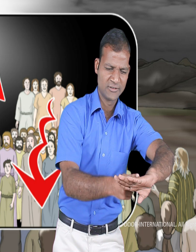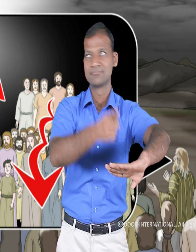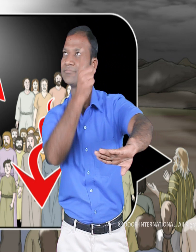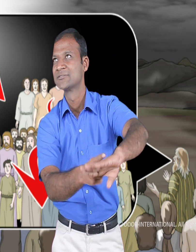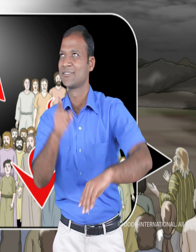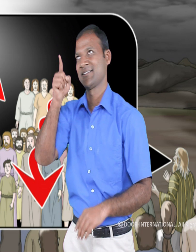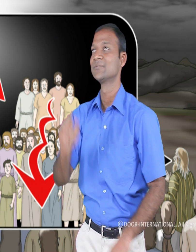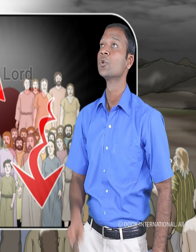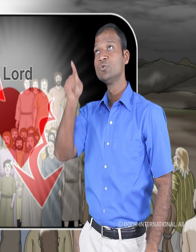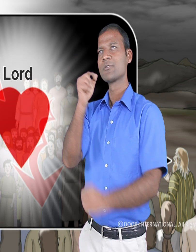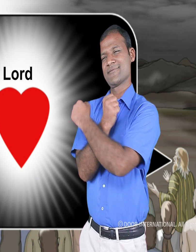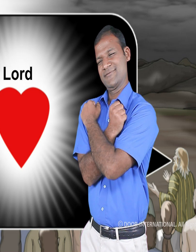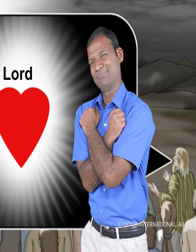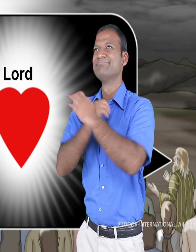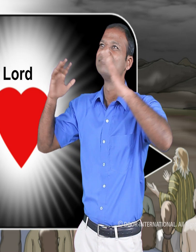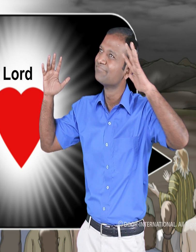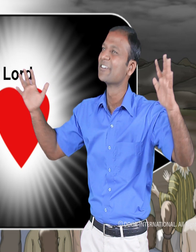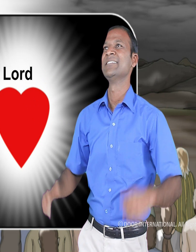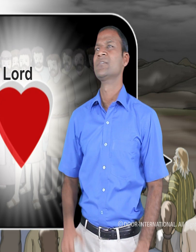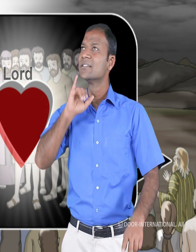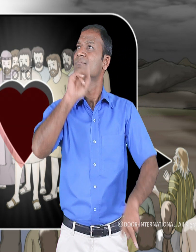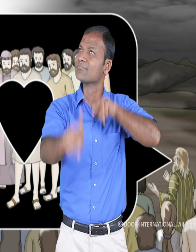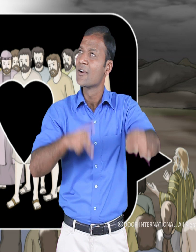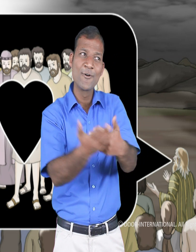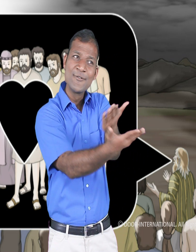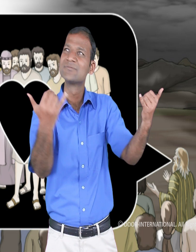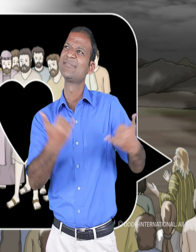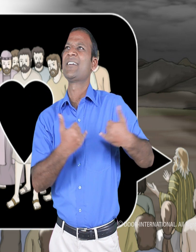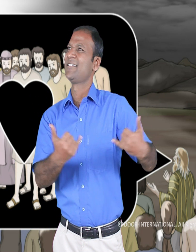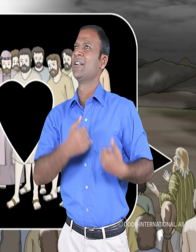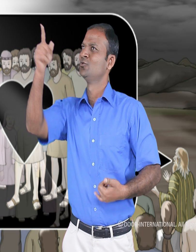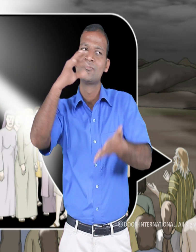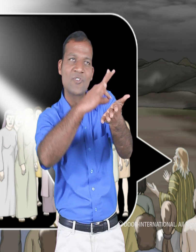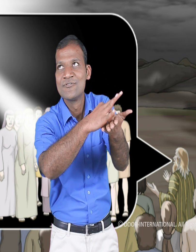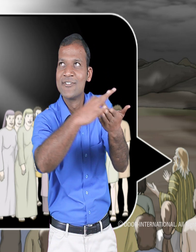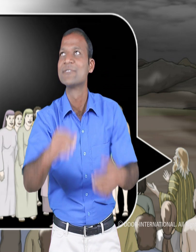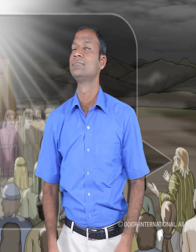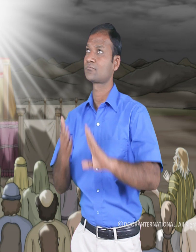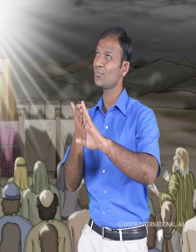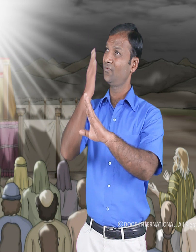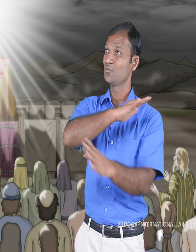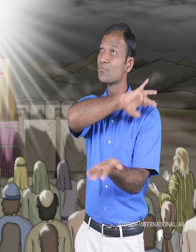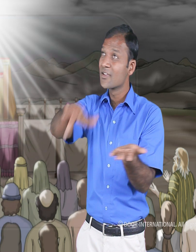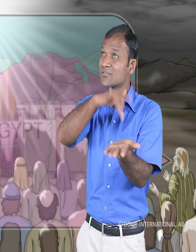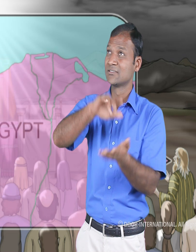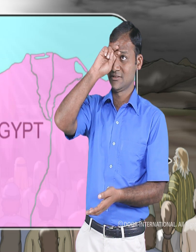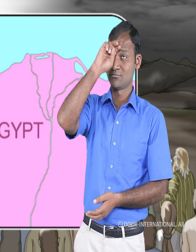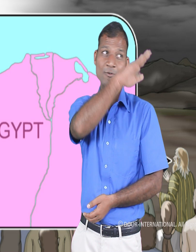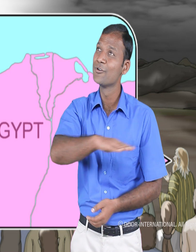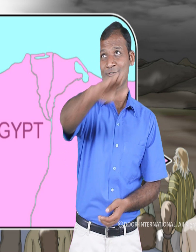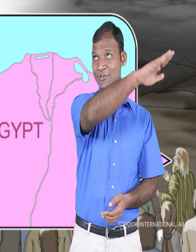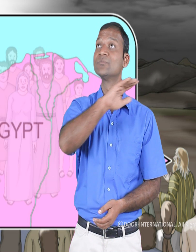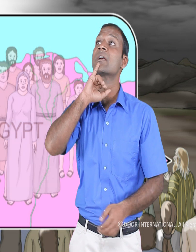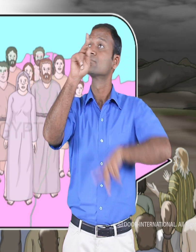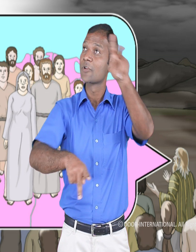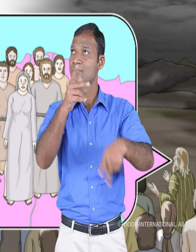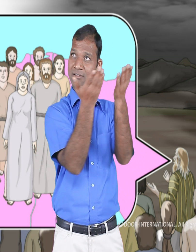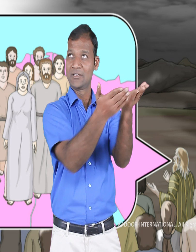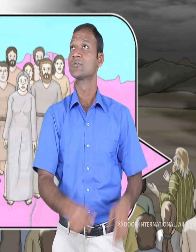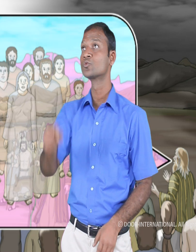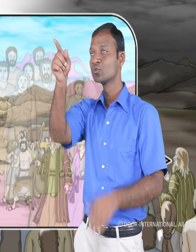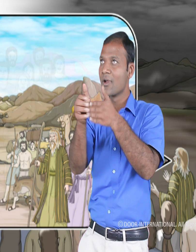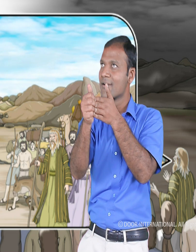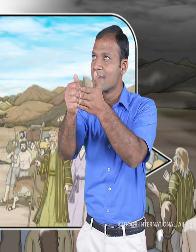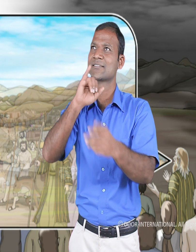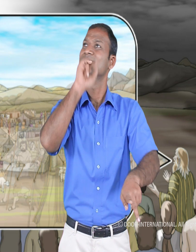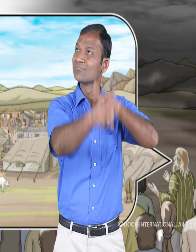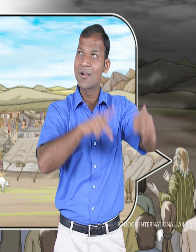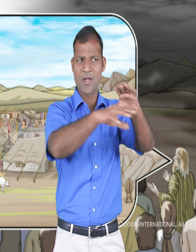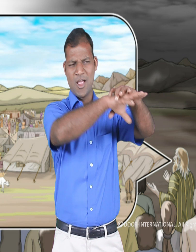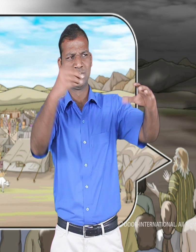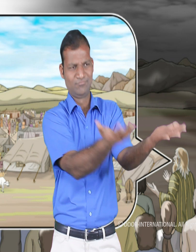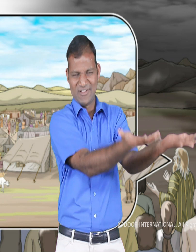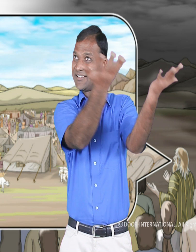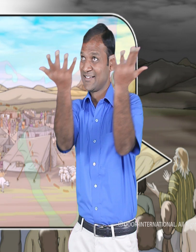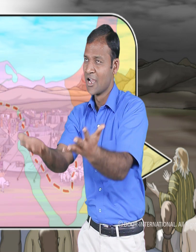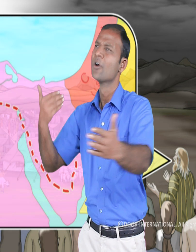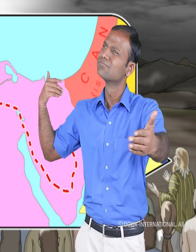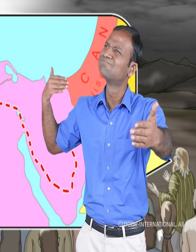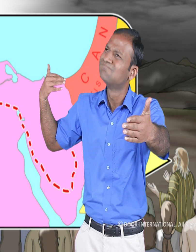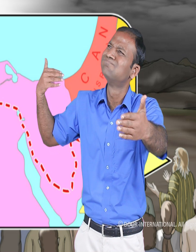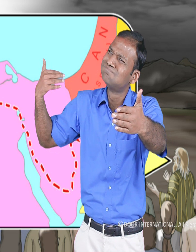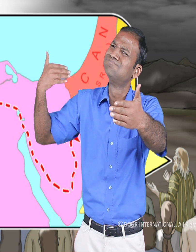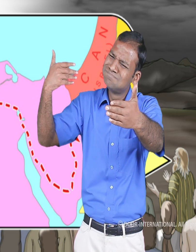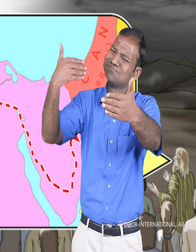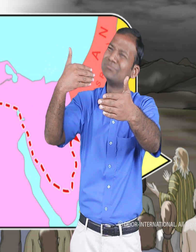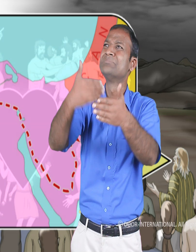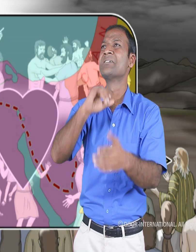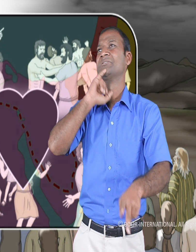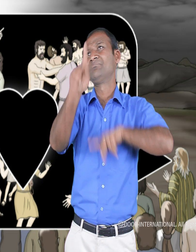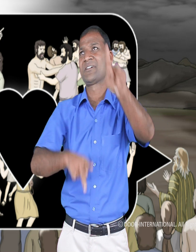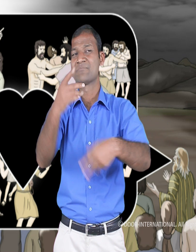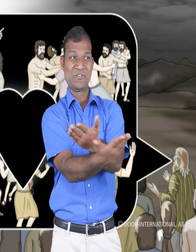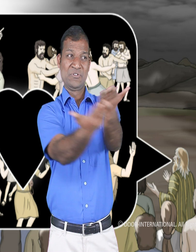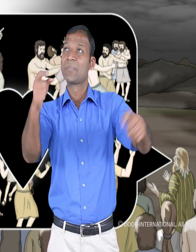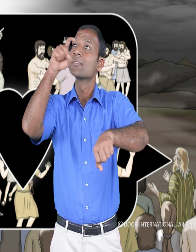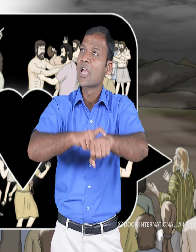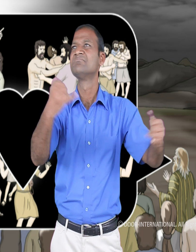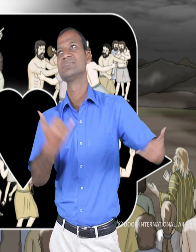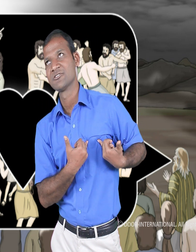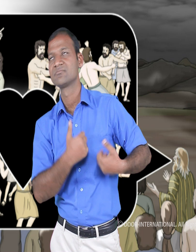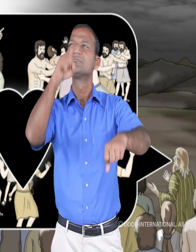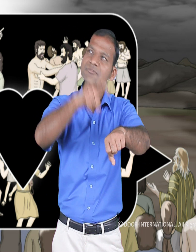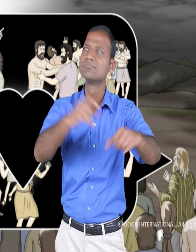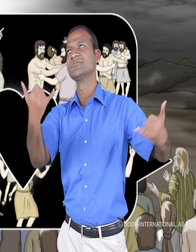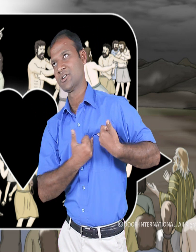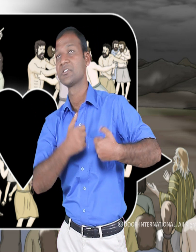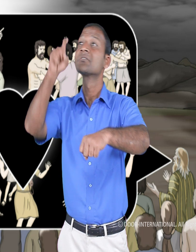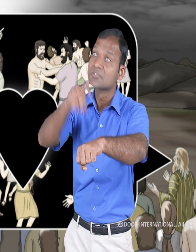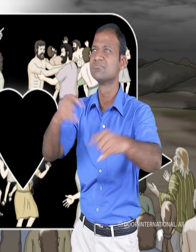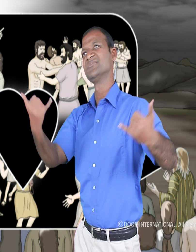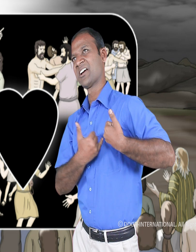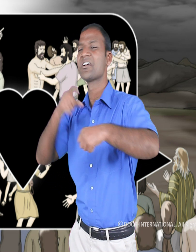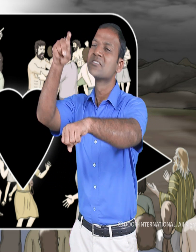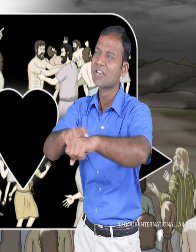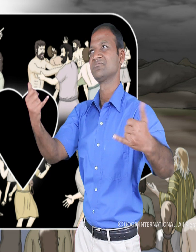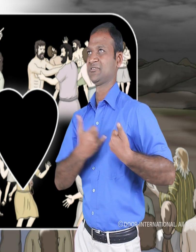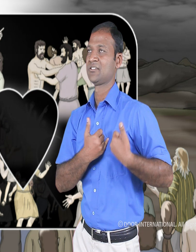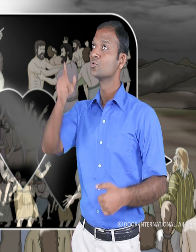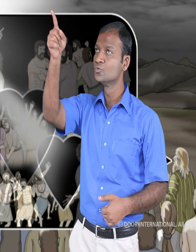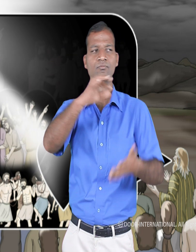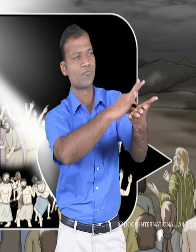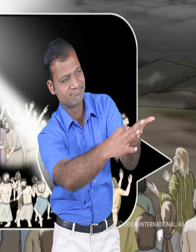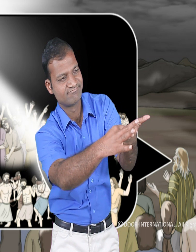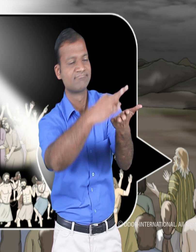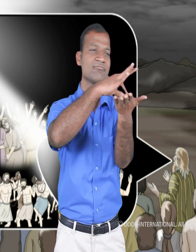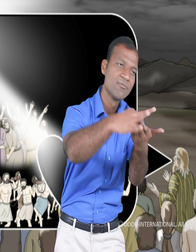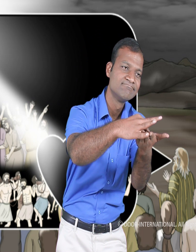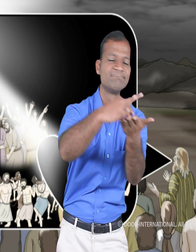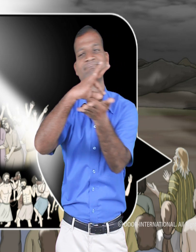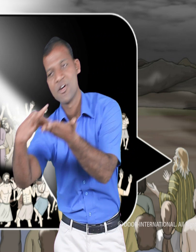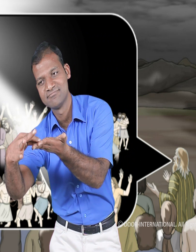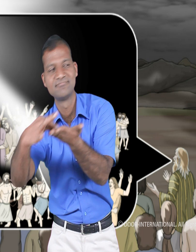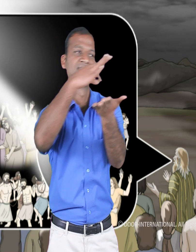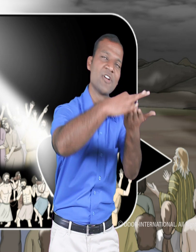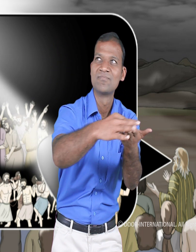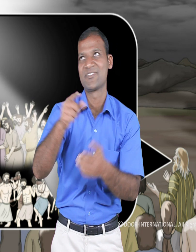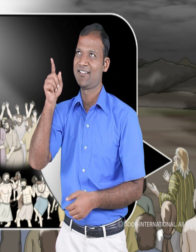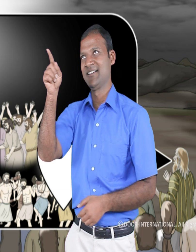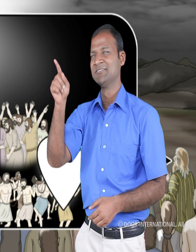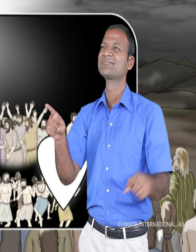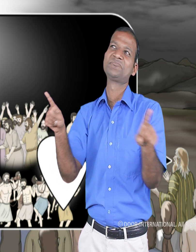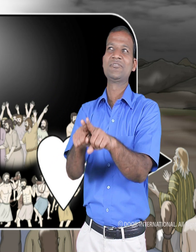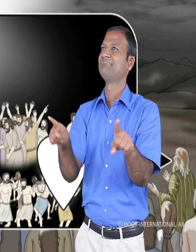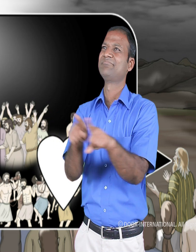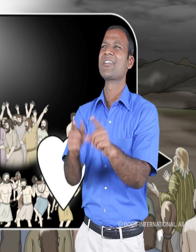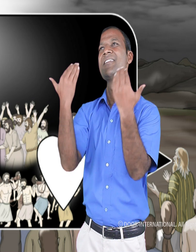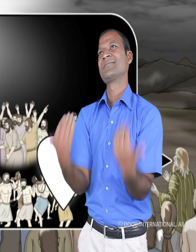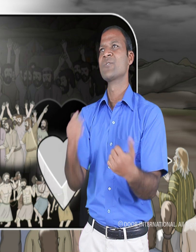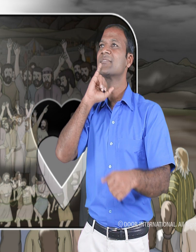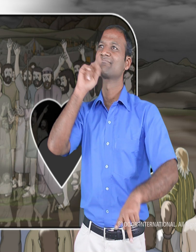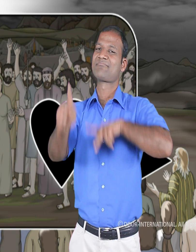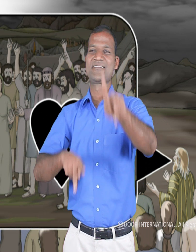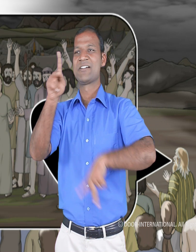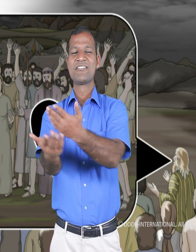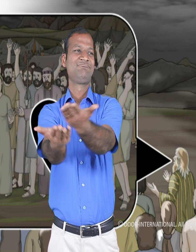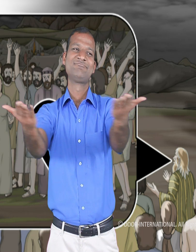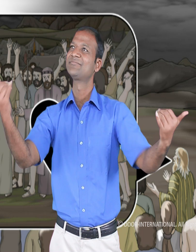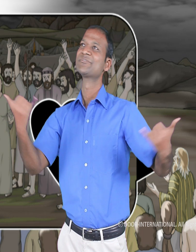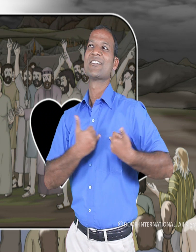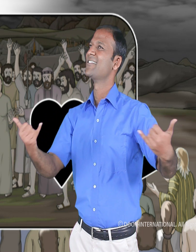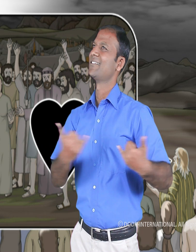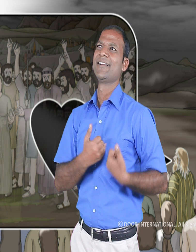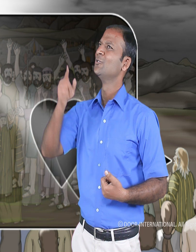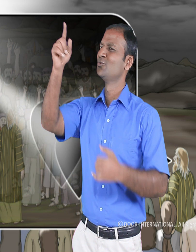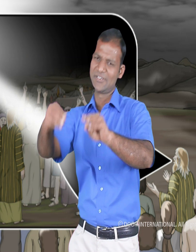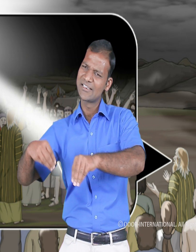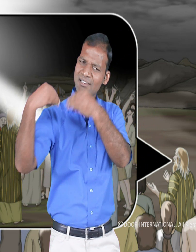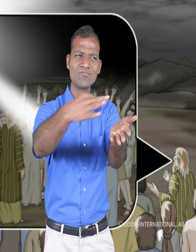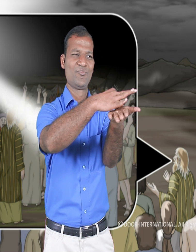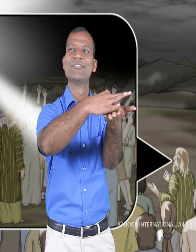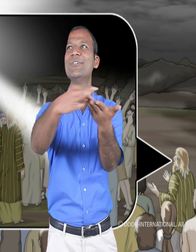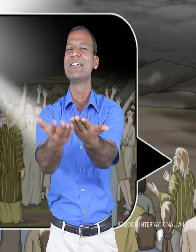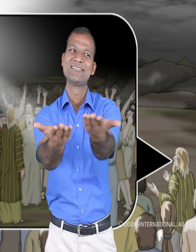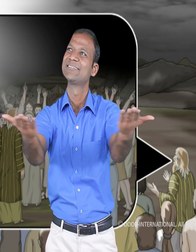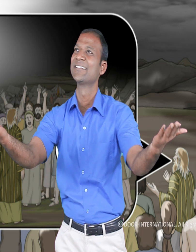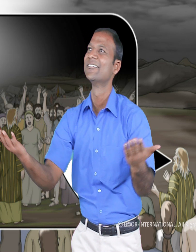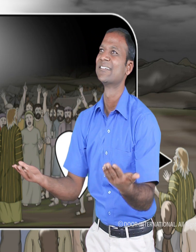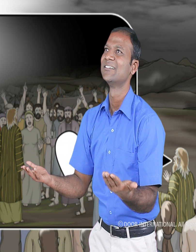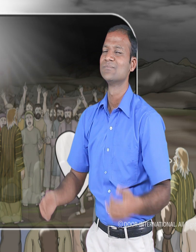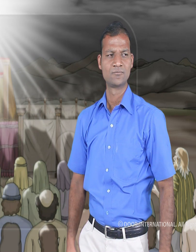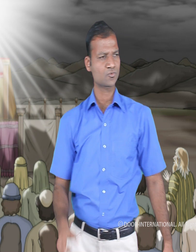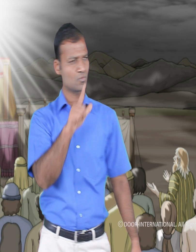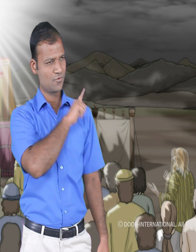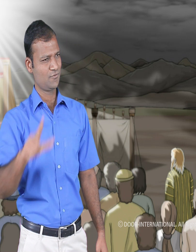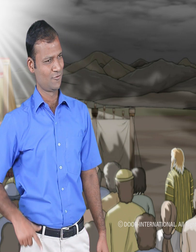Pardon, I pray, the iniquity of this people, in keeping with the greatness of Your loving devotion, just as You have forgiven them ever since they left Egypt.”